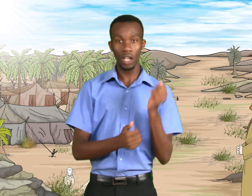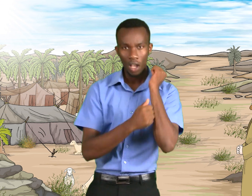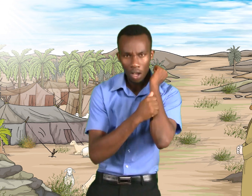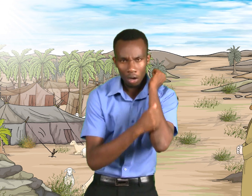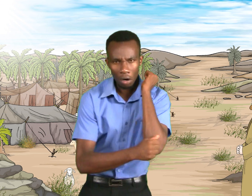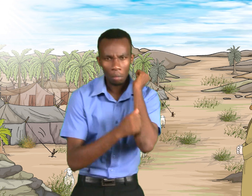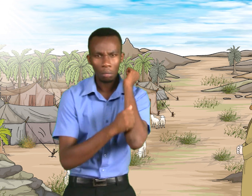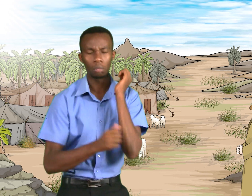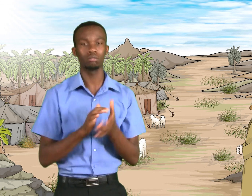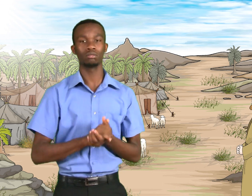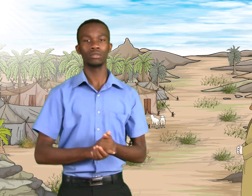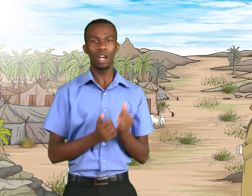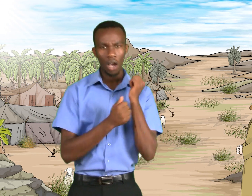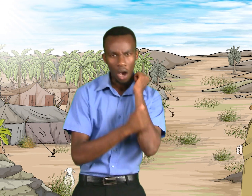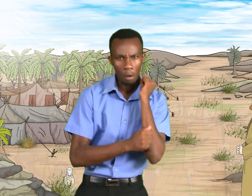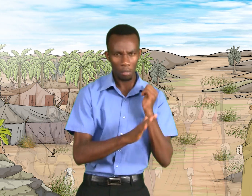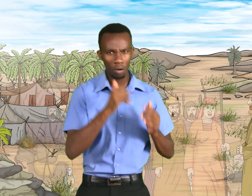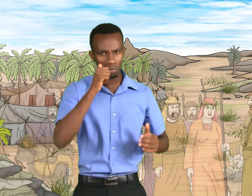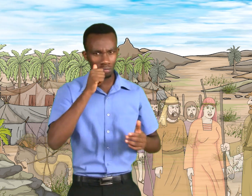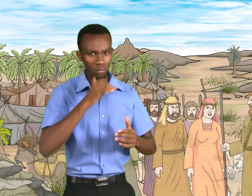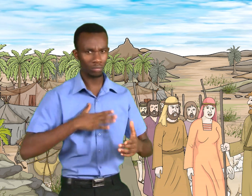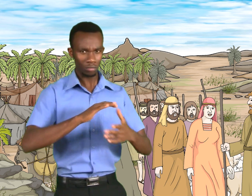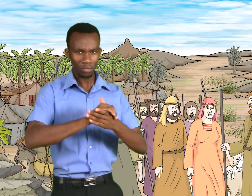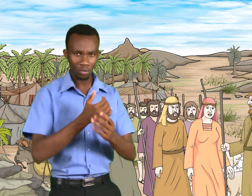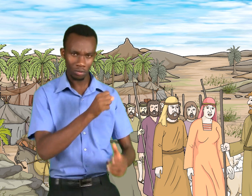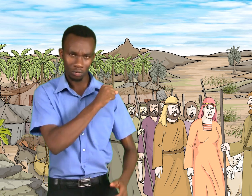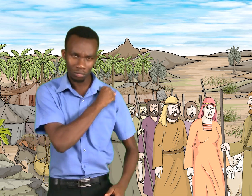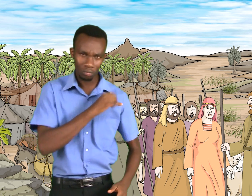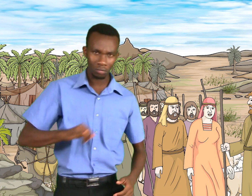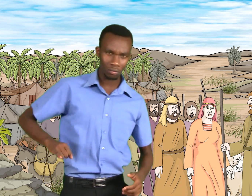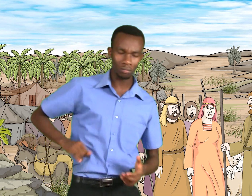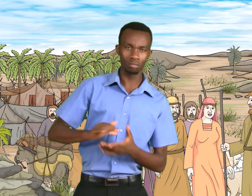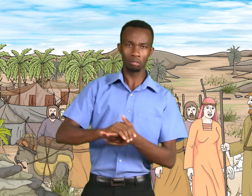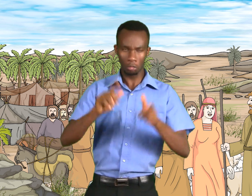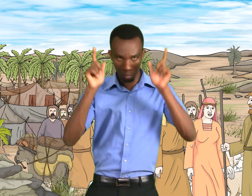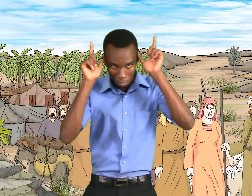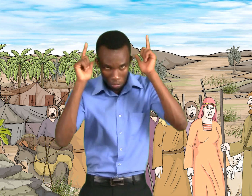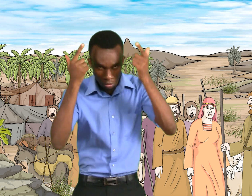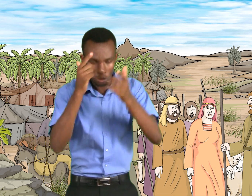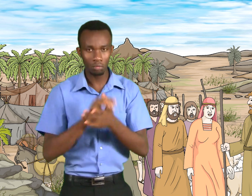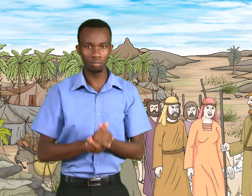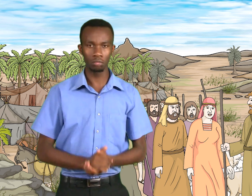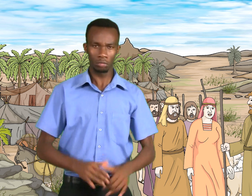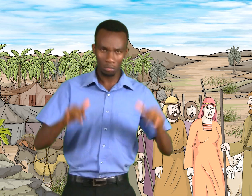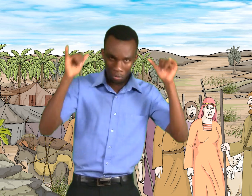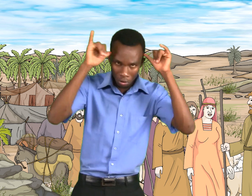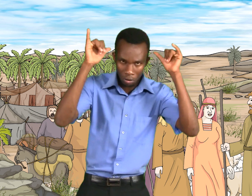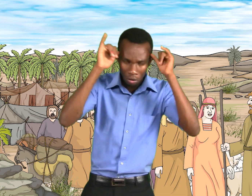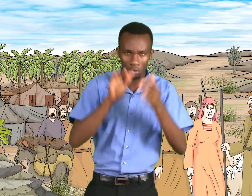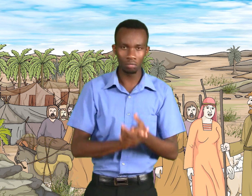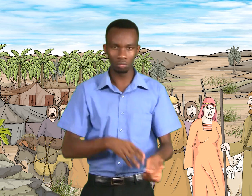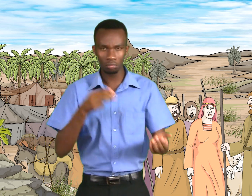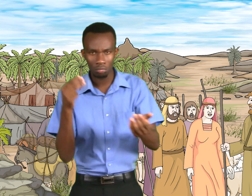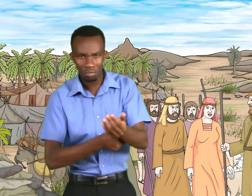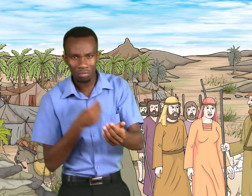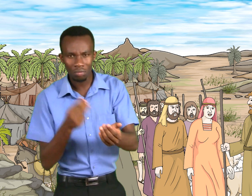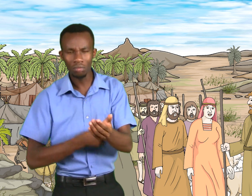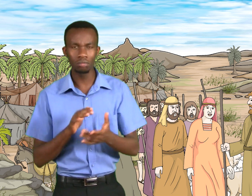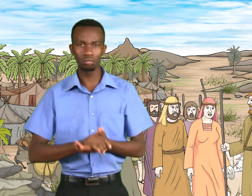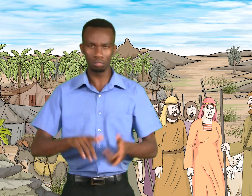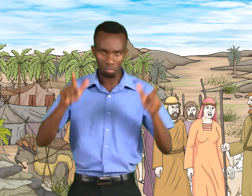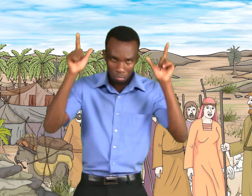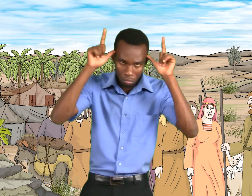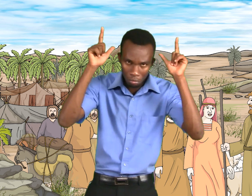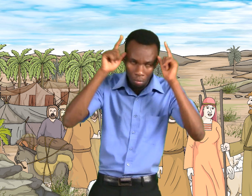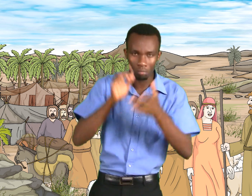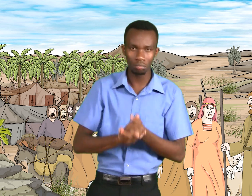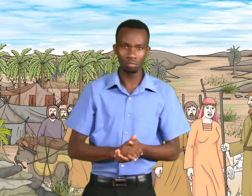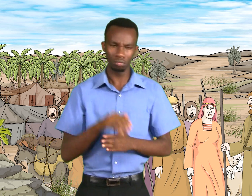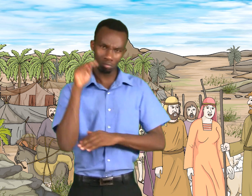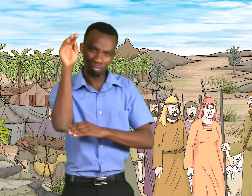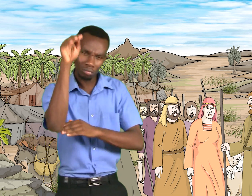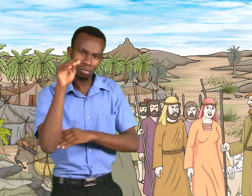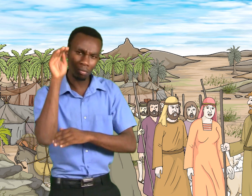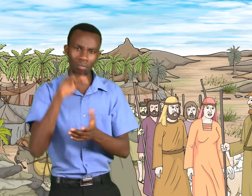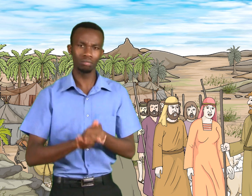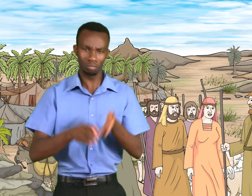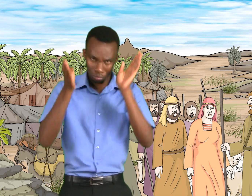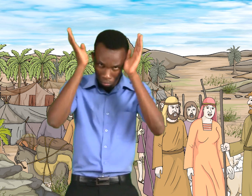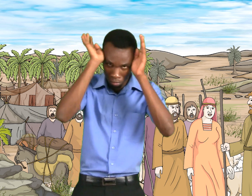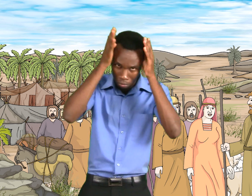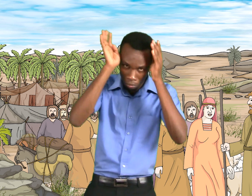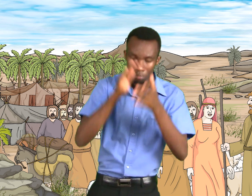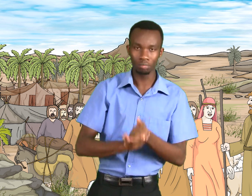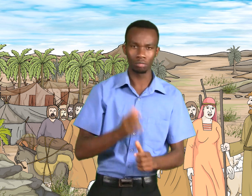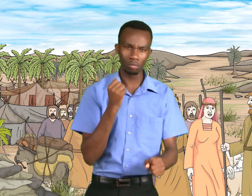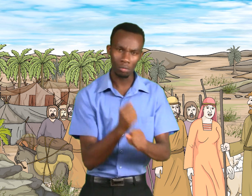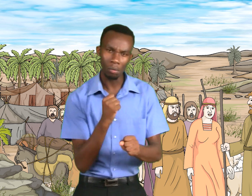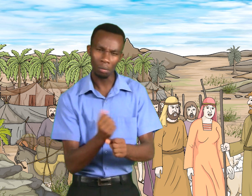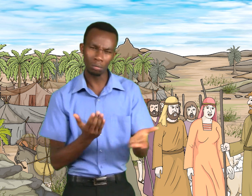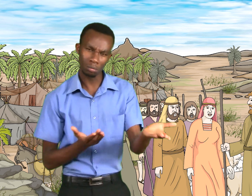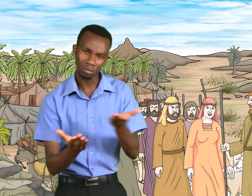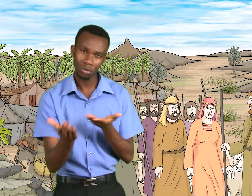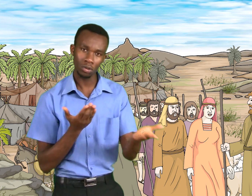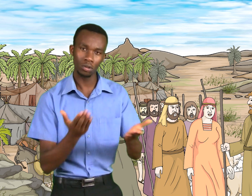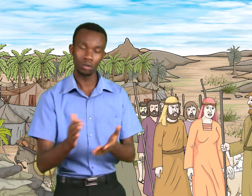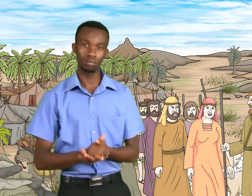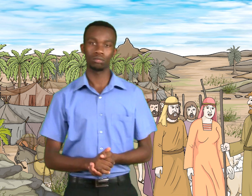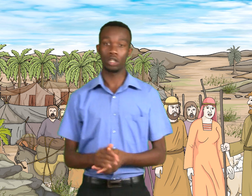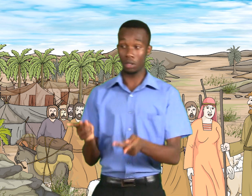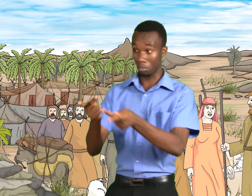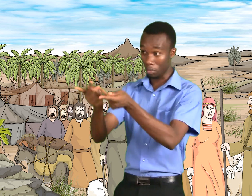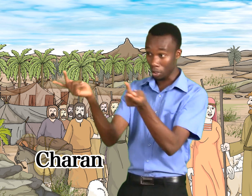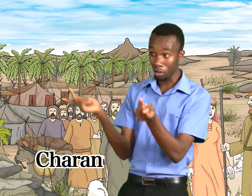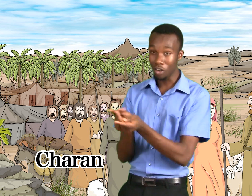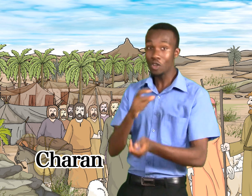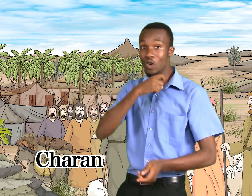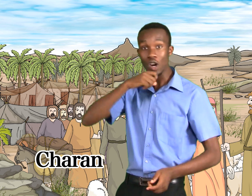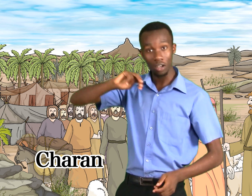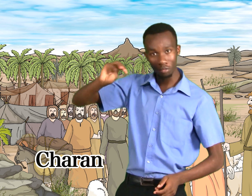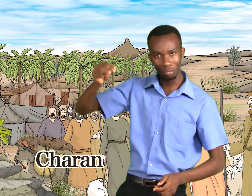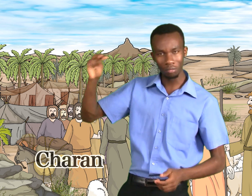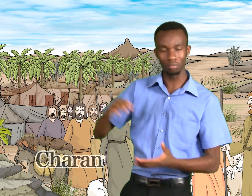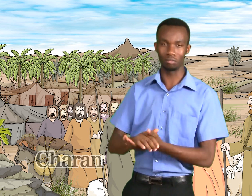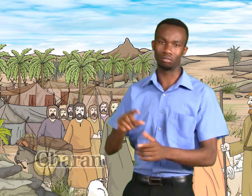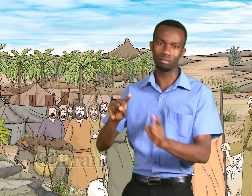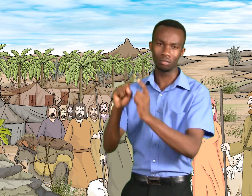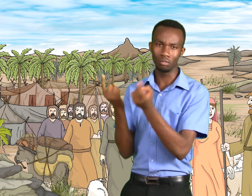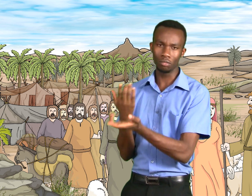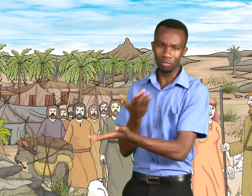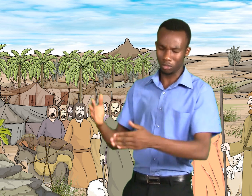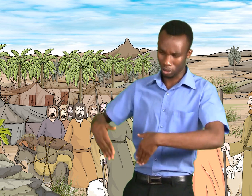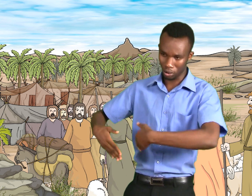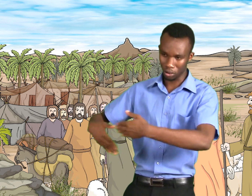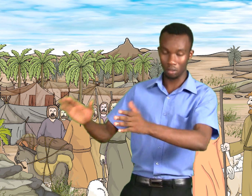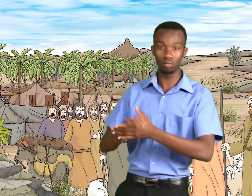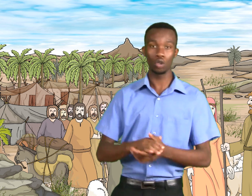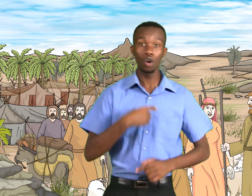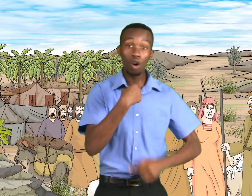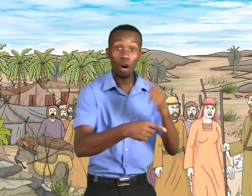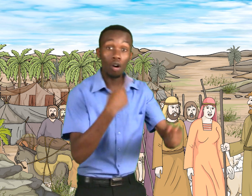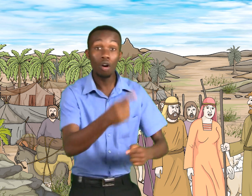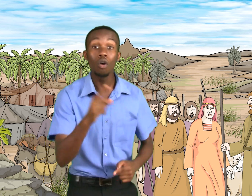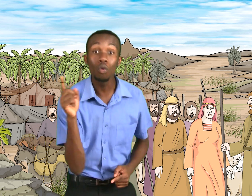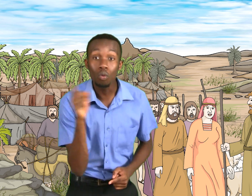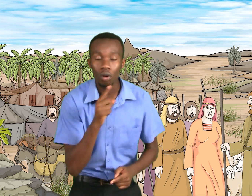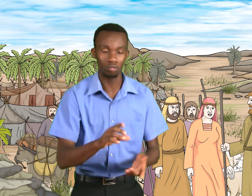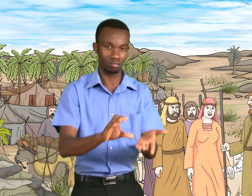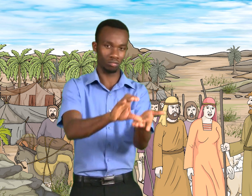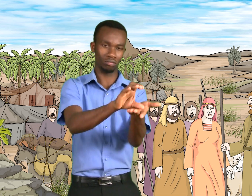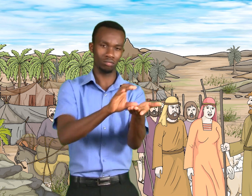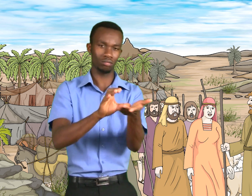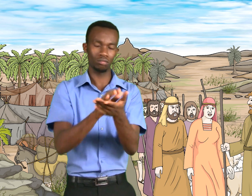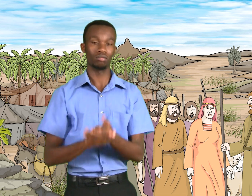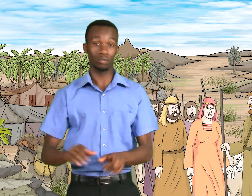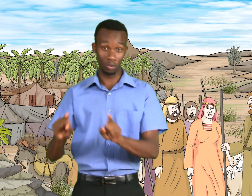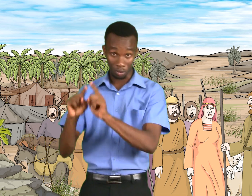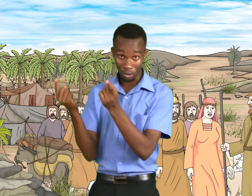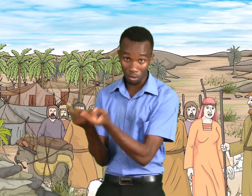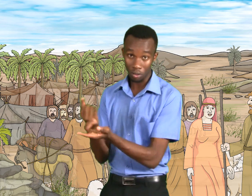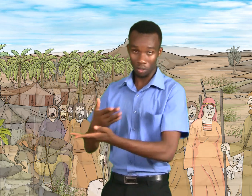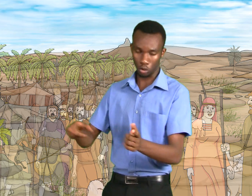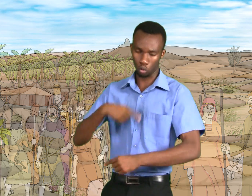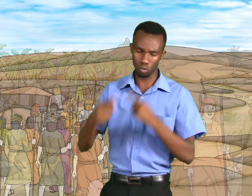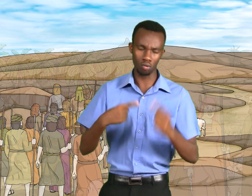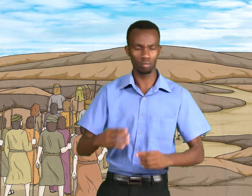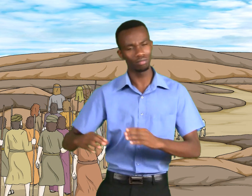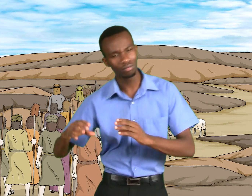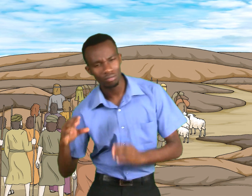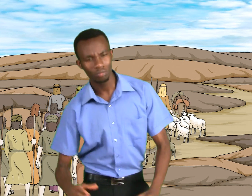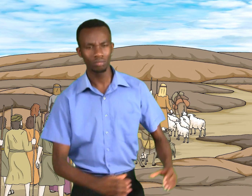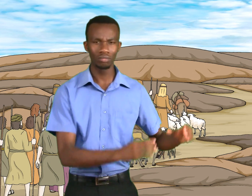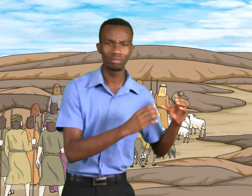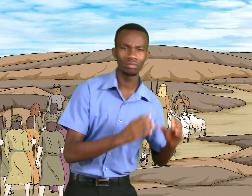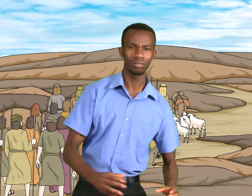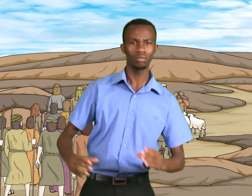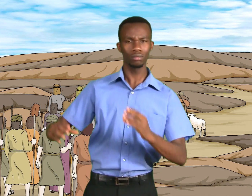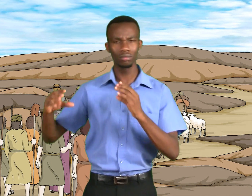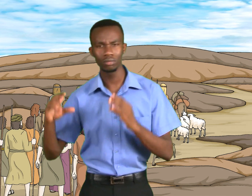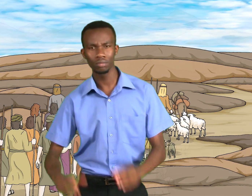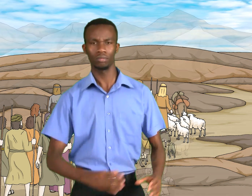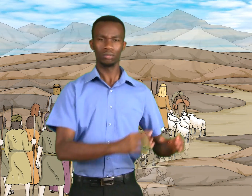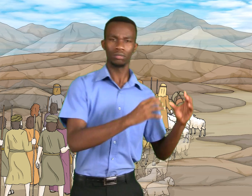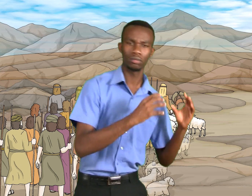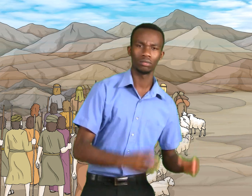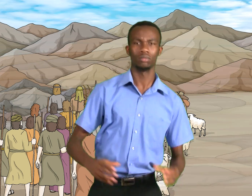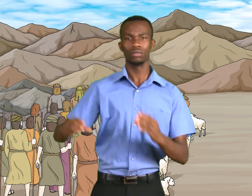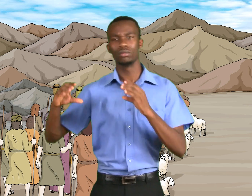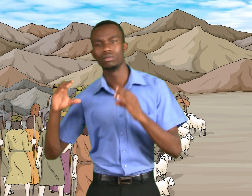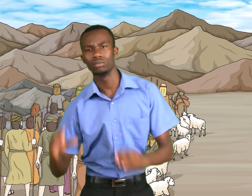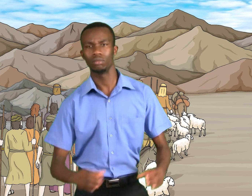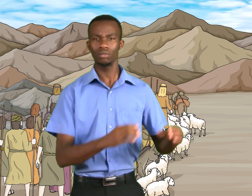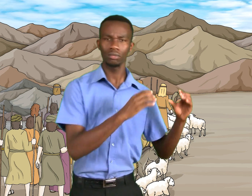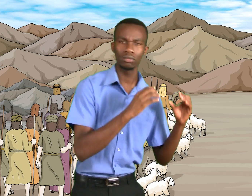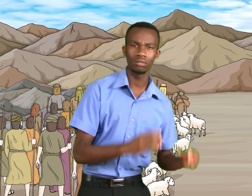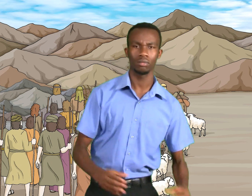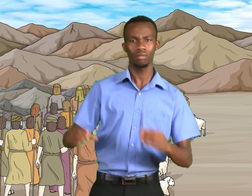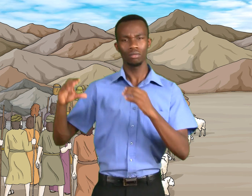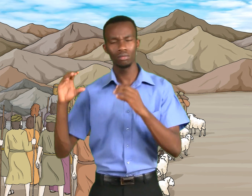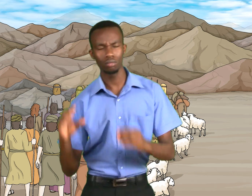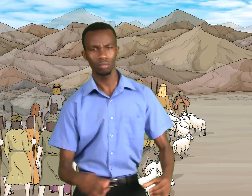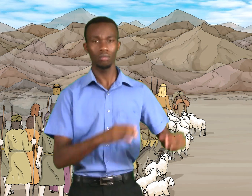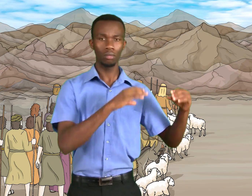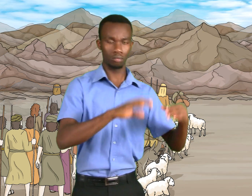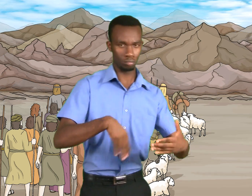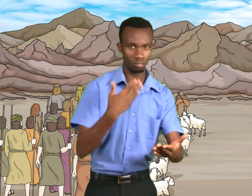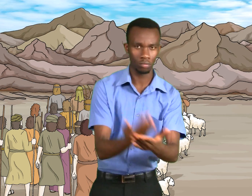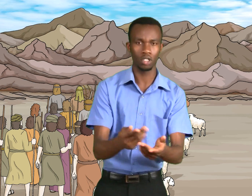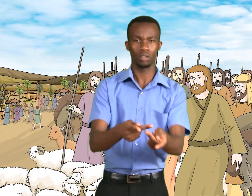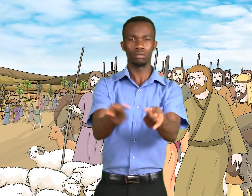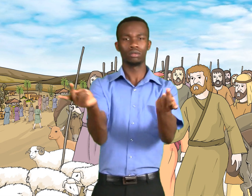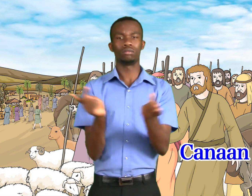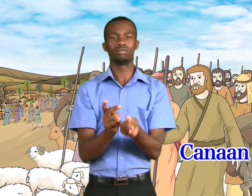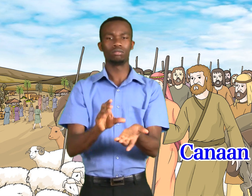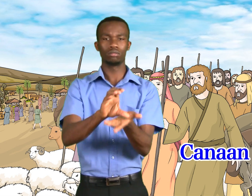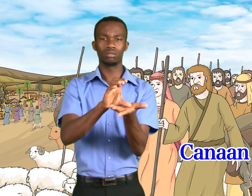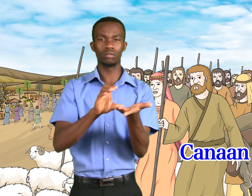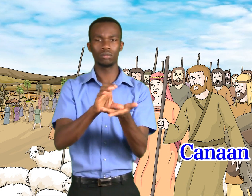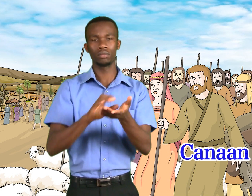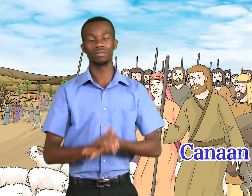And Abram took his wife Sarai, his nephew Lot, and all the possessions and people they had acquired in Haran, and set out for the land of Canaan.